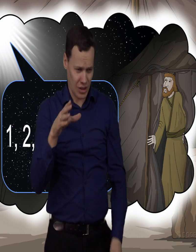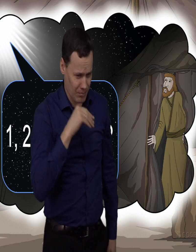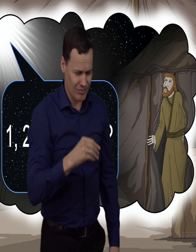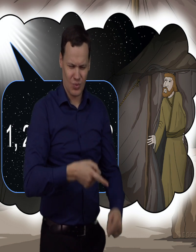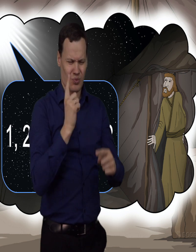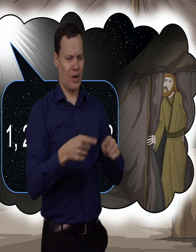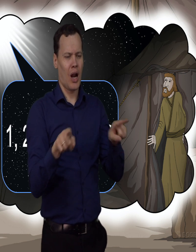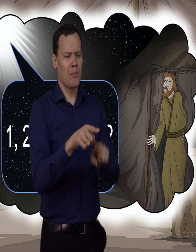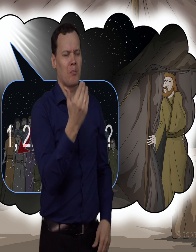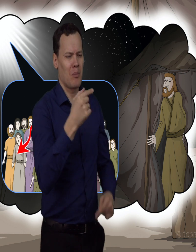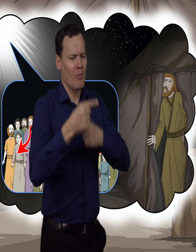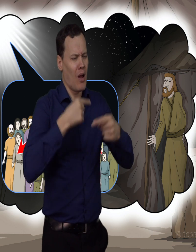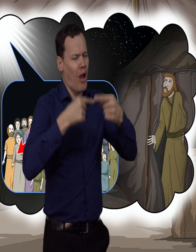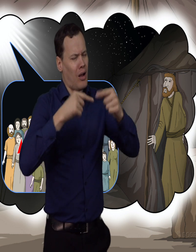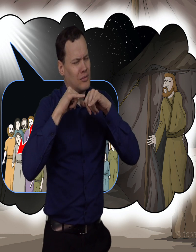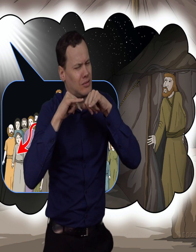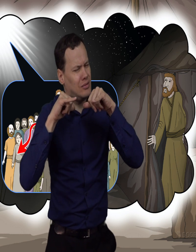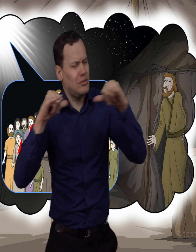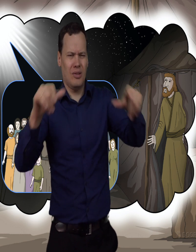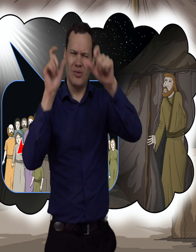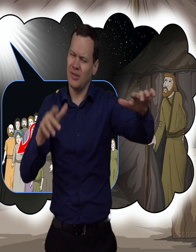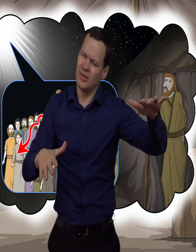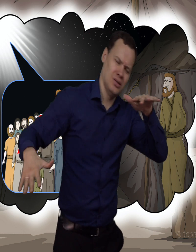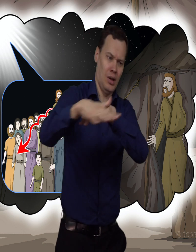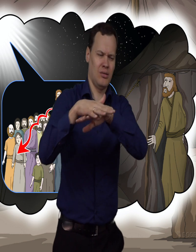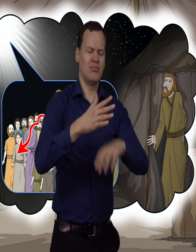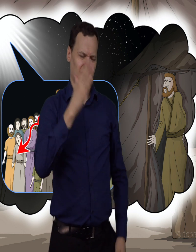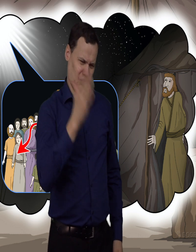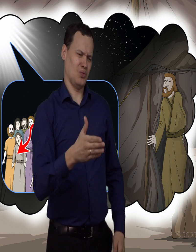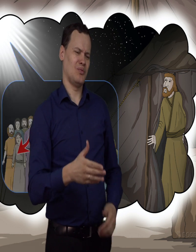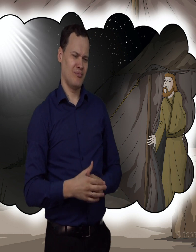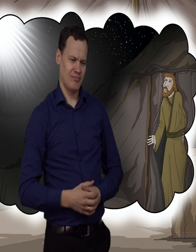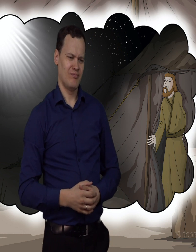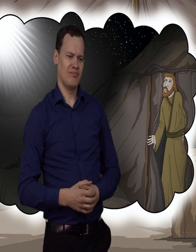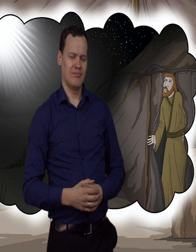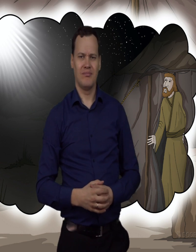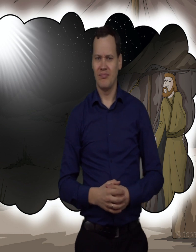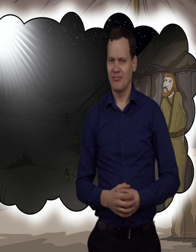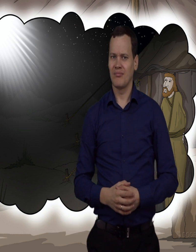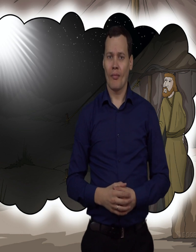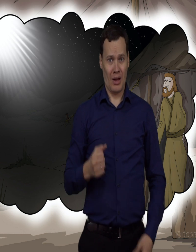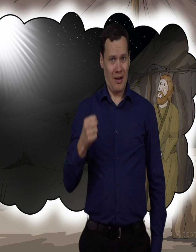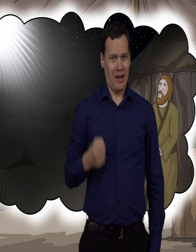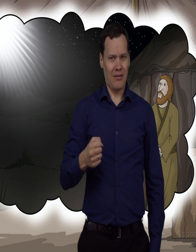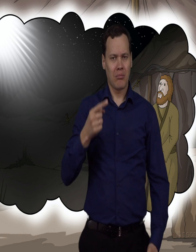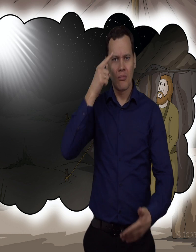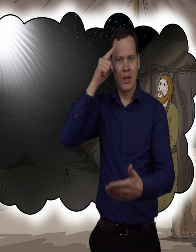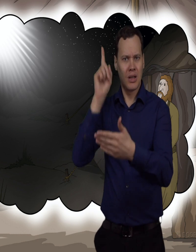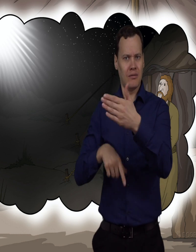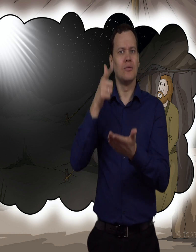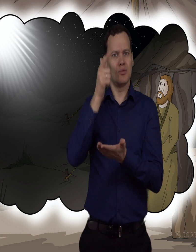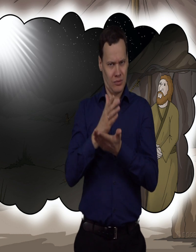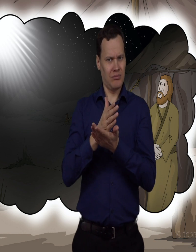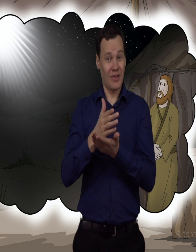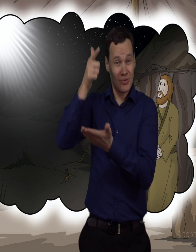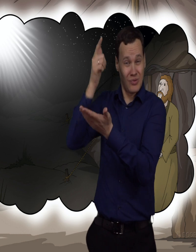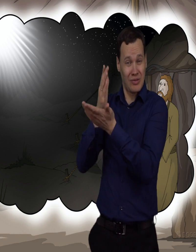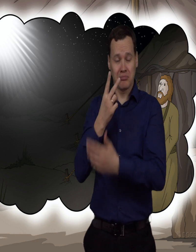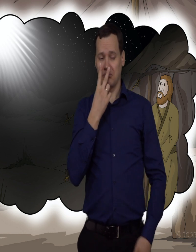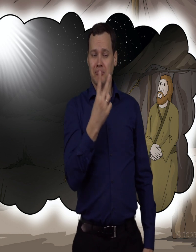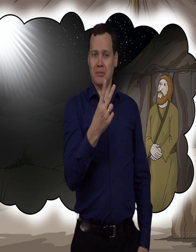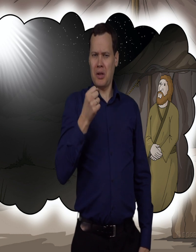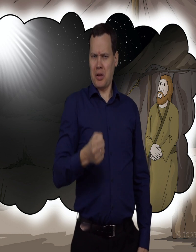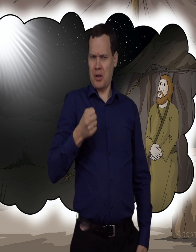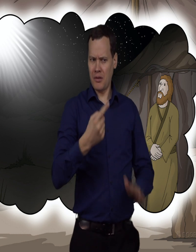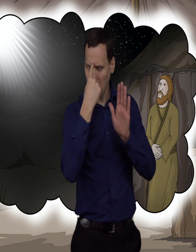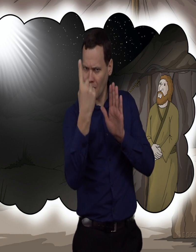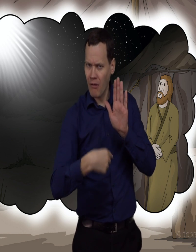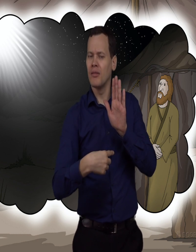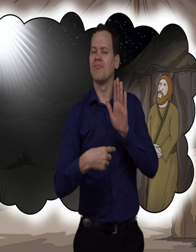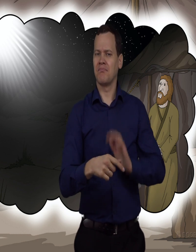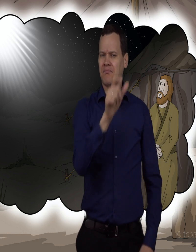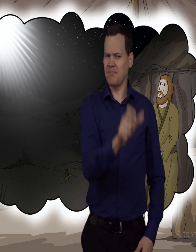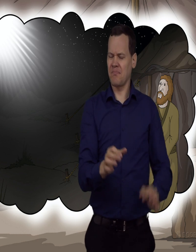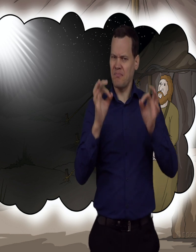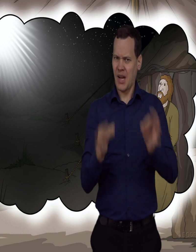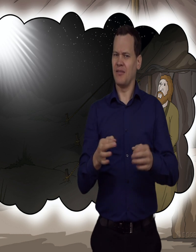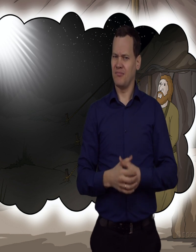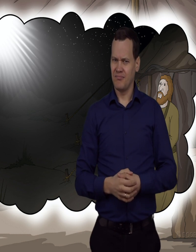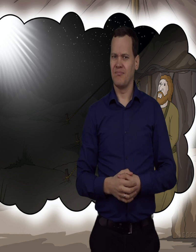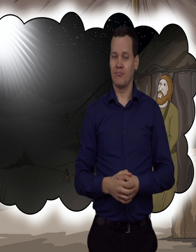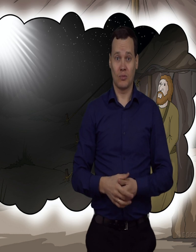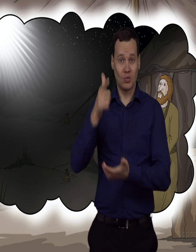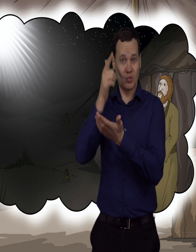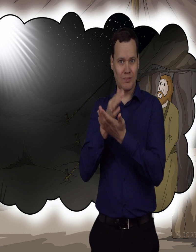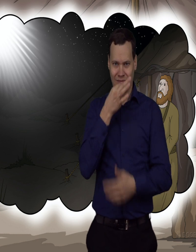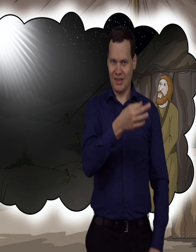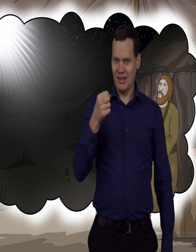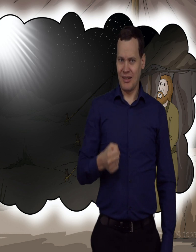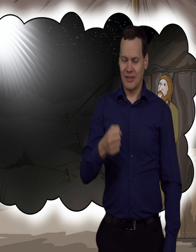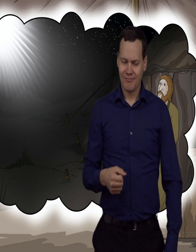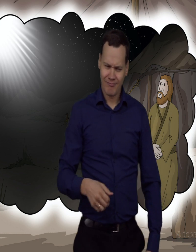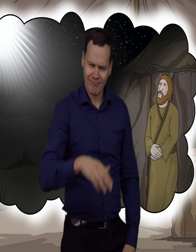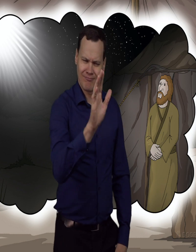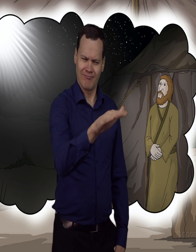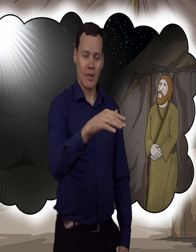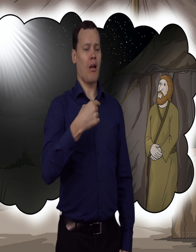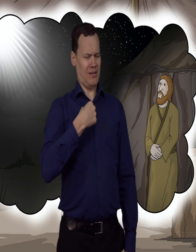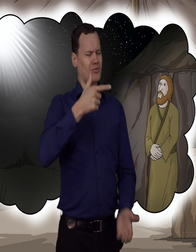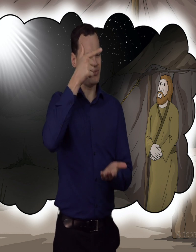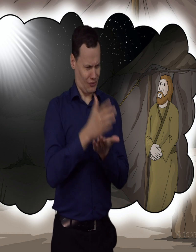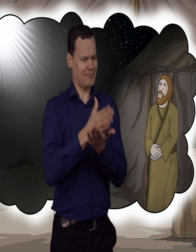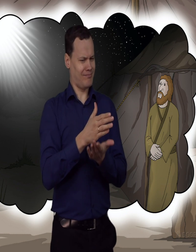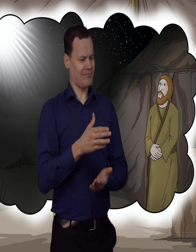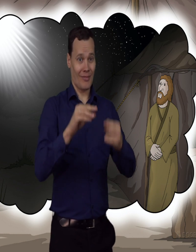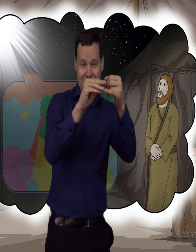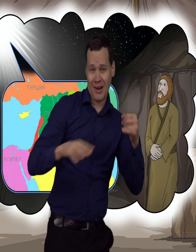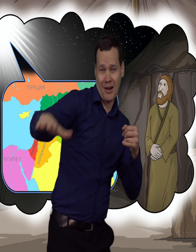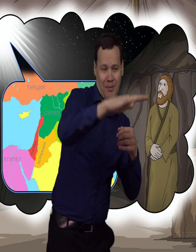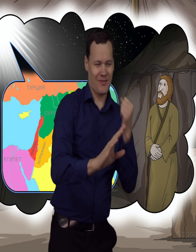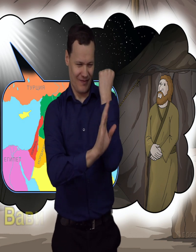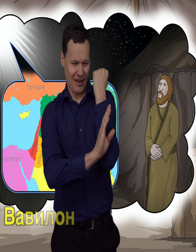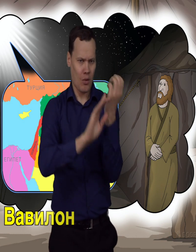Then He told him, “So shall your offspring be.” Abram believed the LORD, and it was credited to him as righteousness.